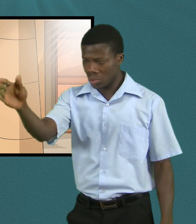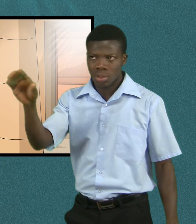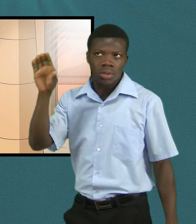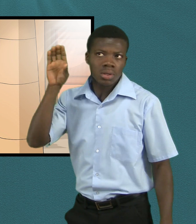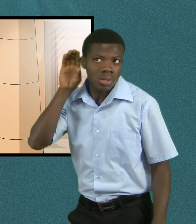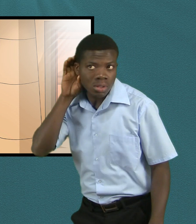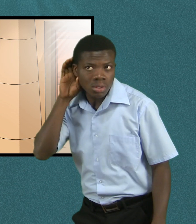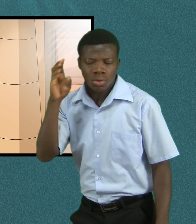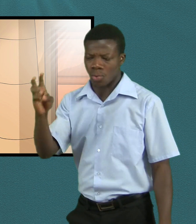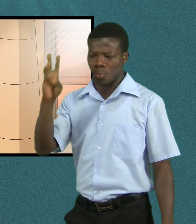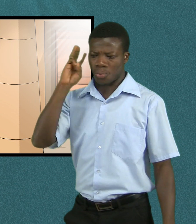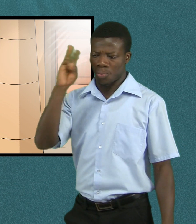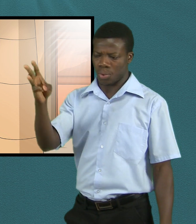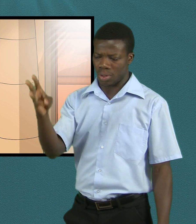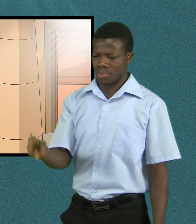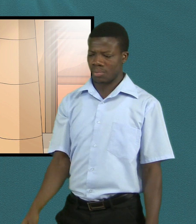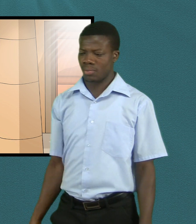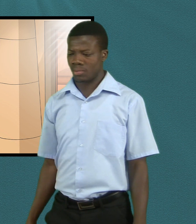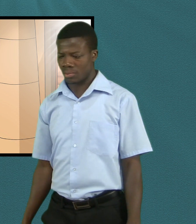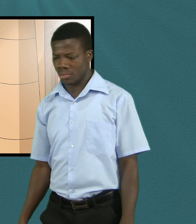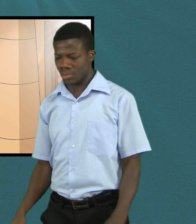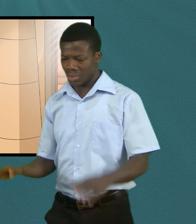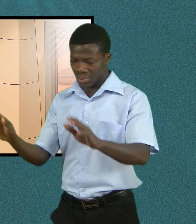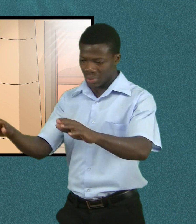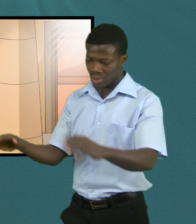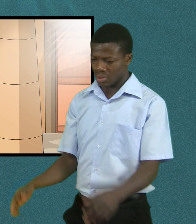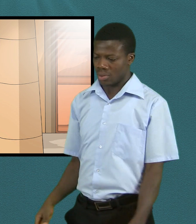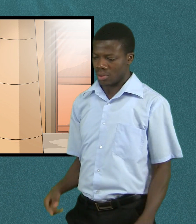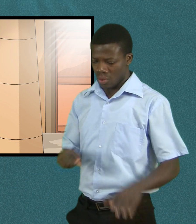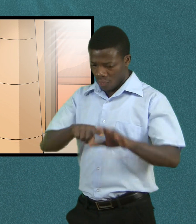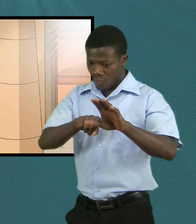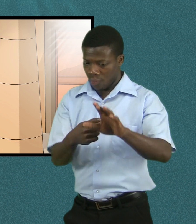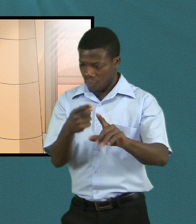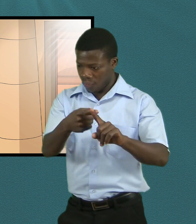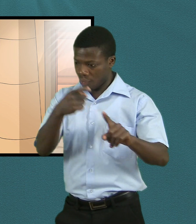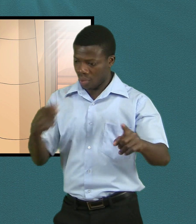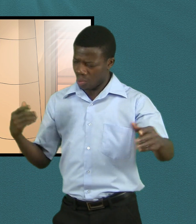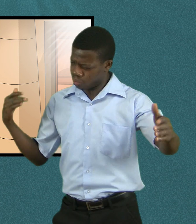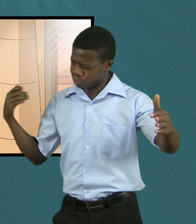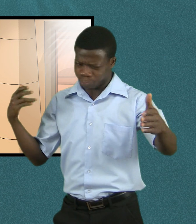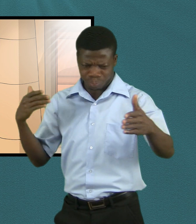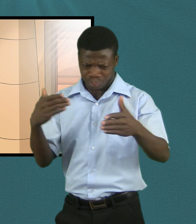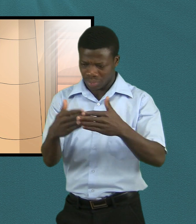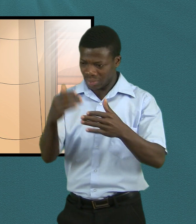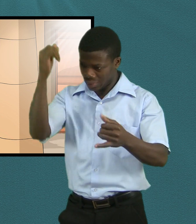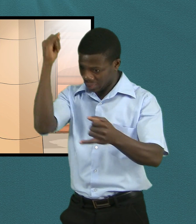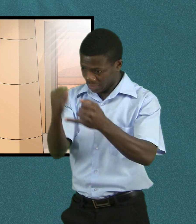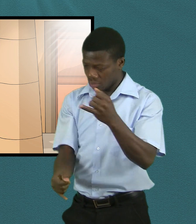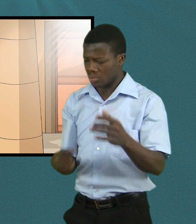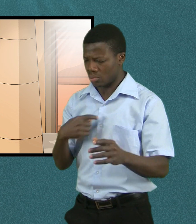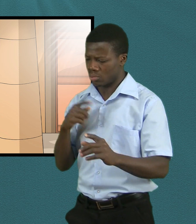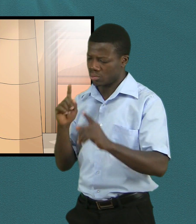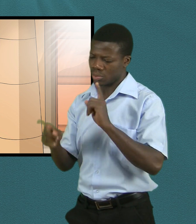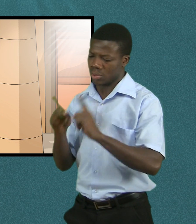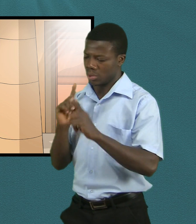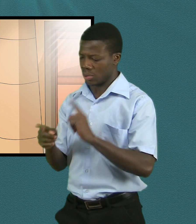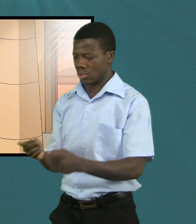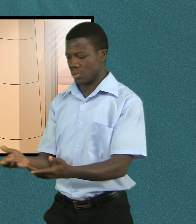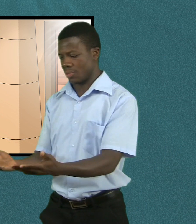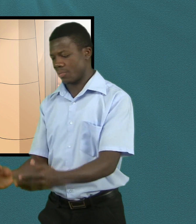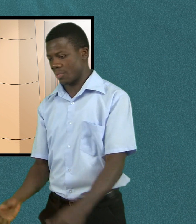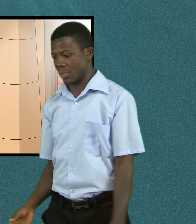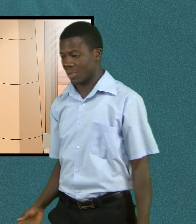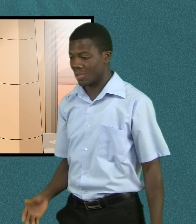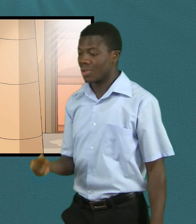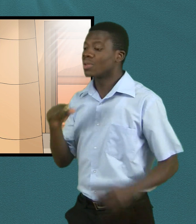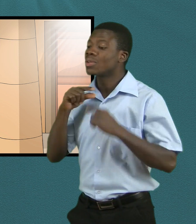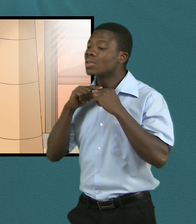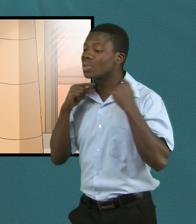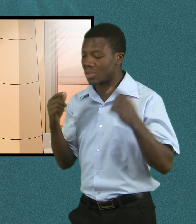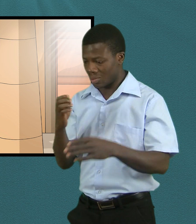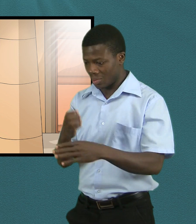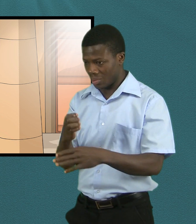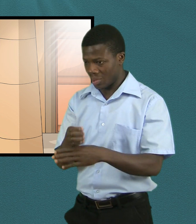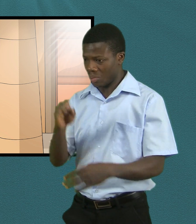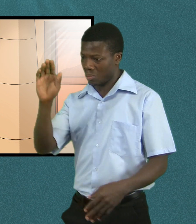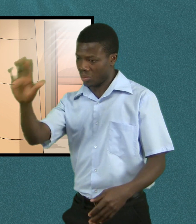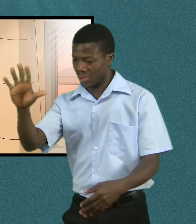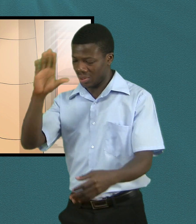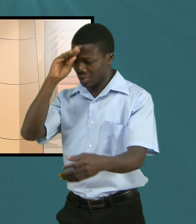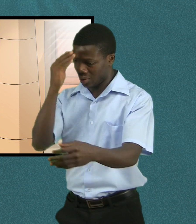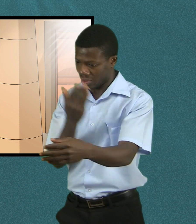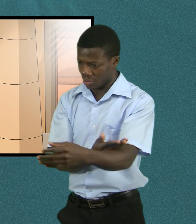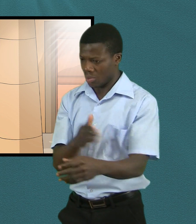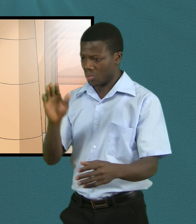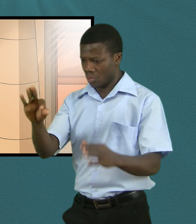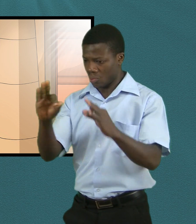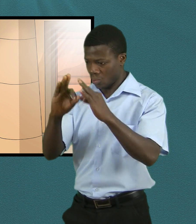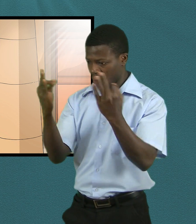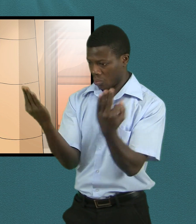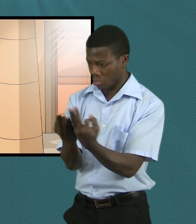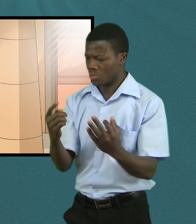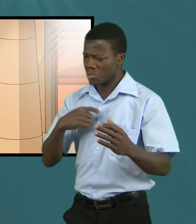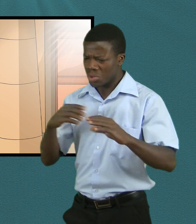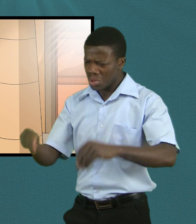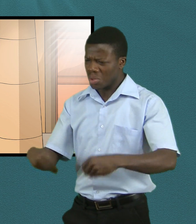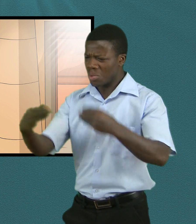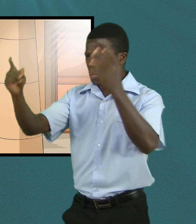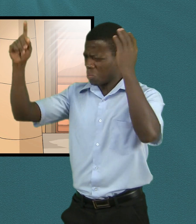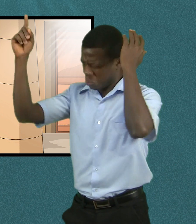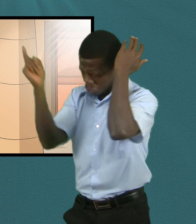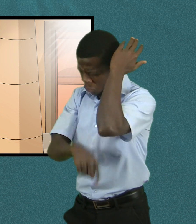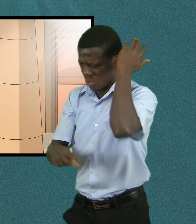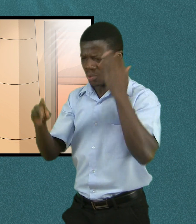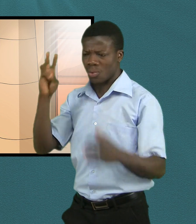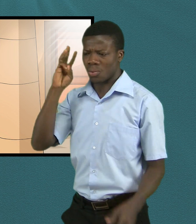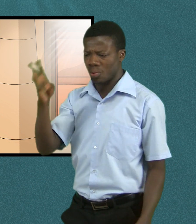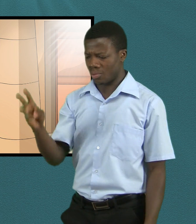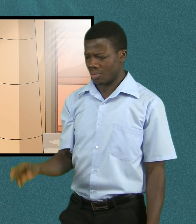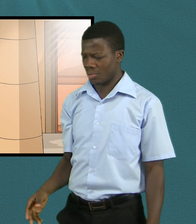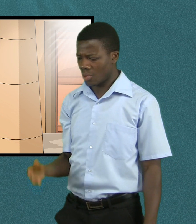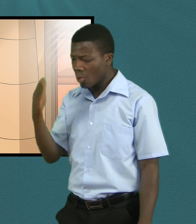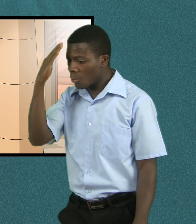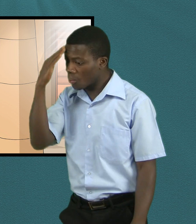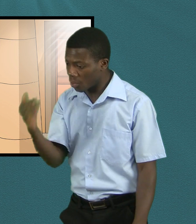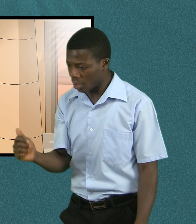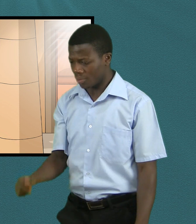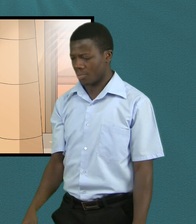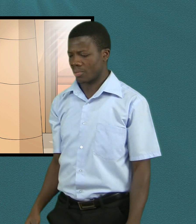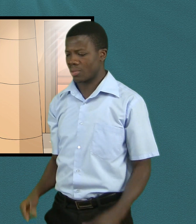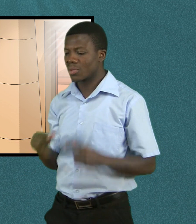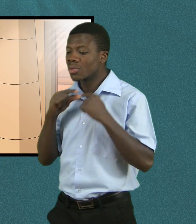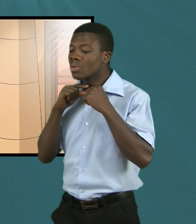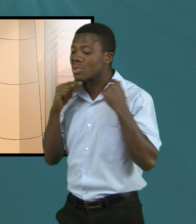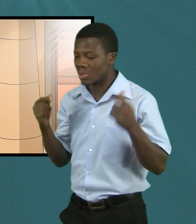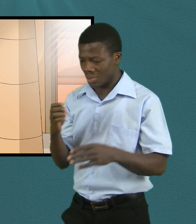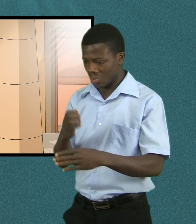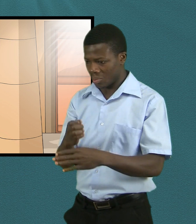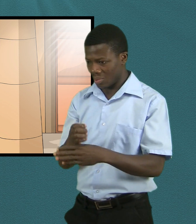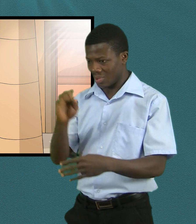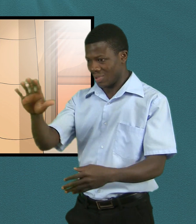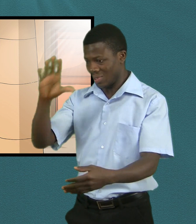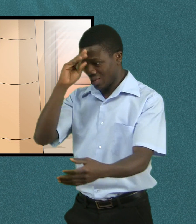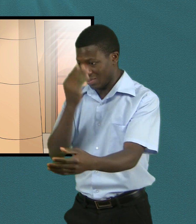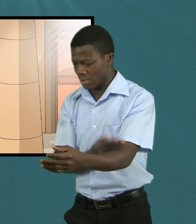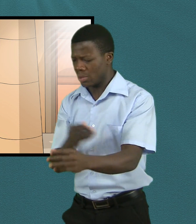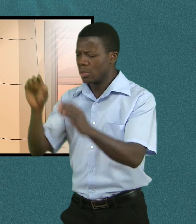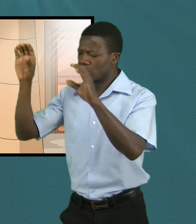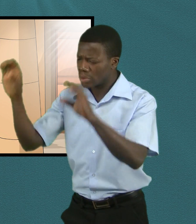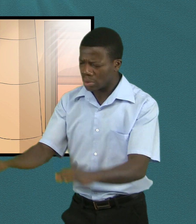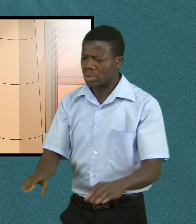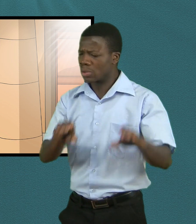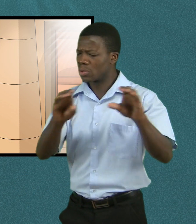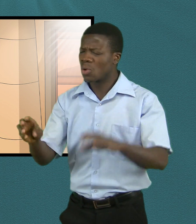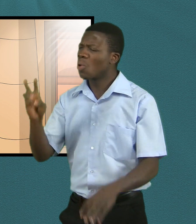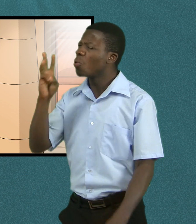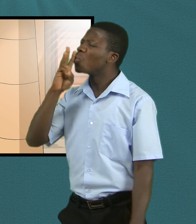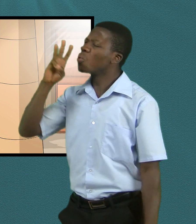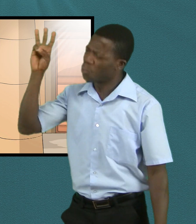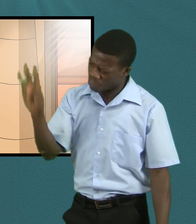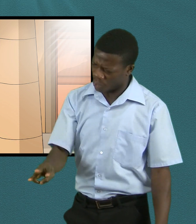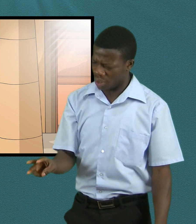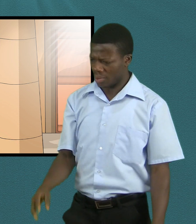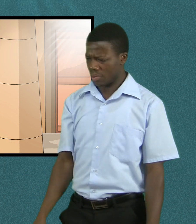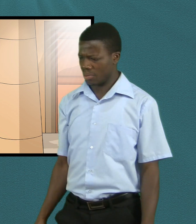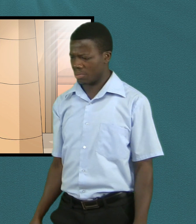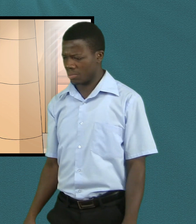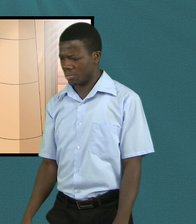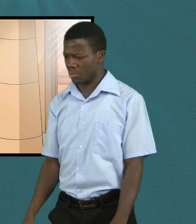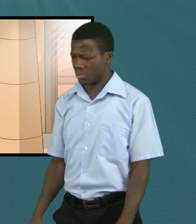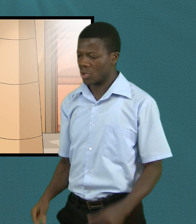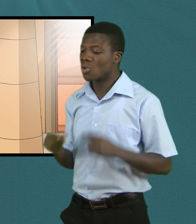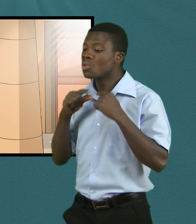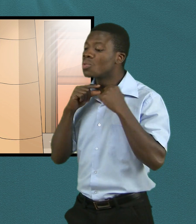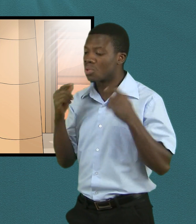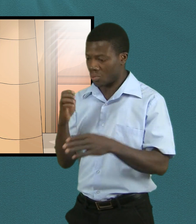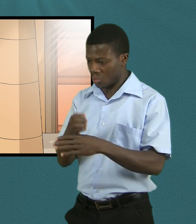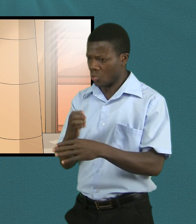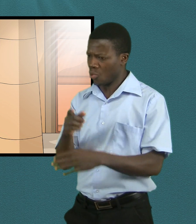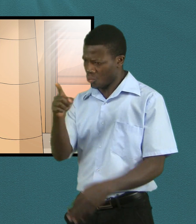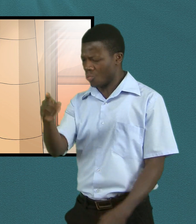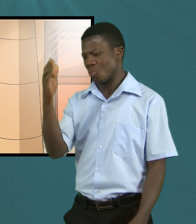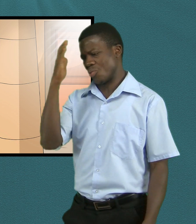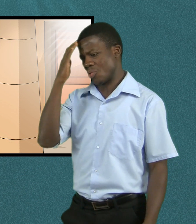On that day I will carry out against Eli everything I have spoken about his family, from beginning to end.